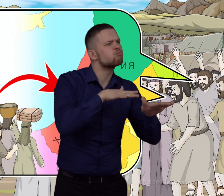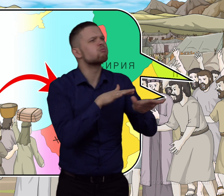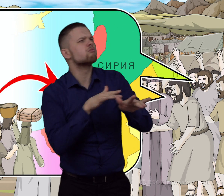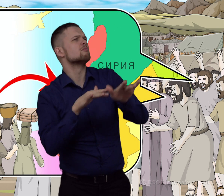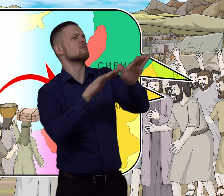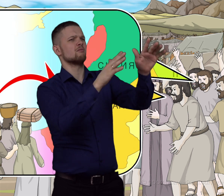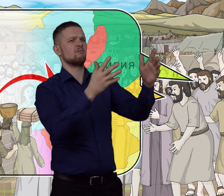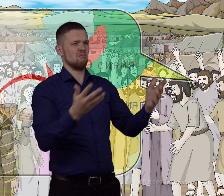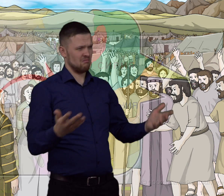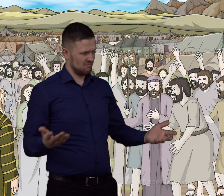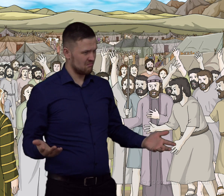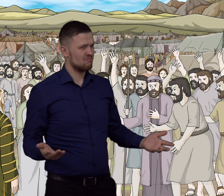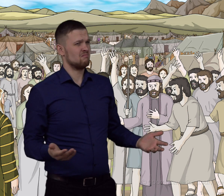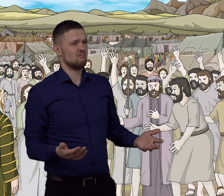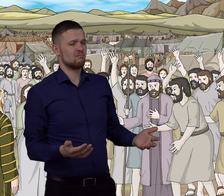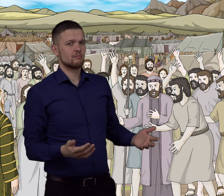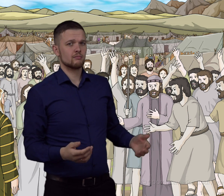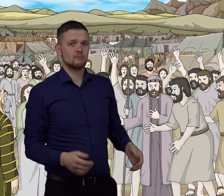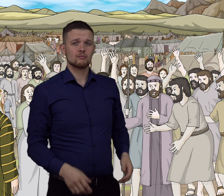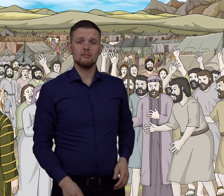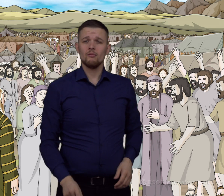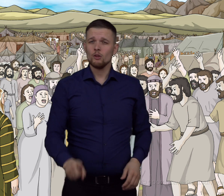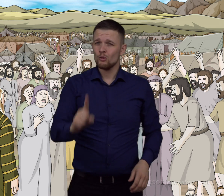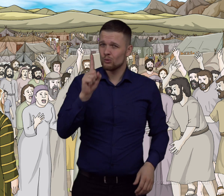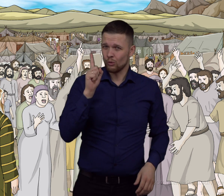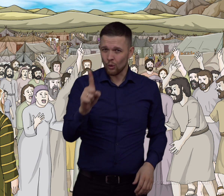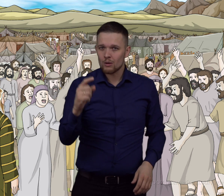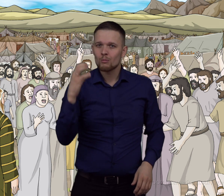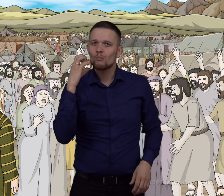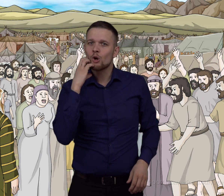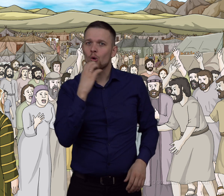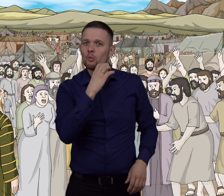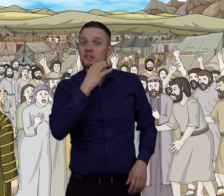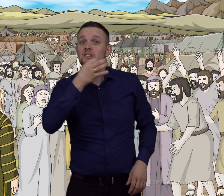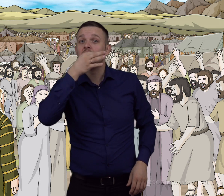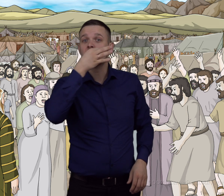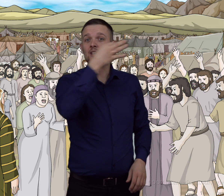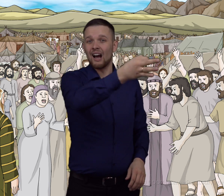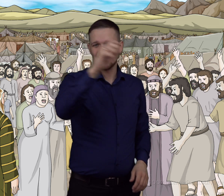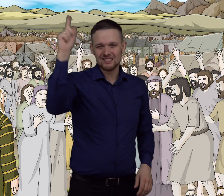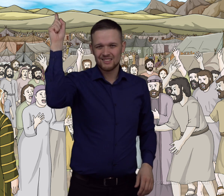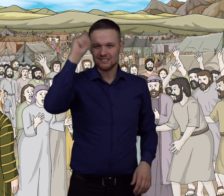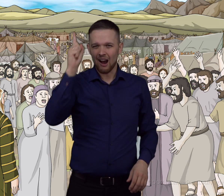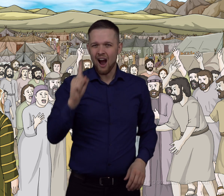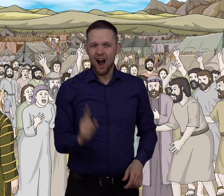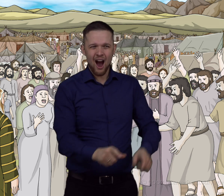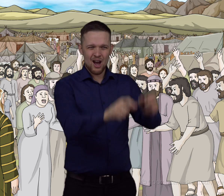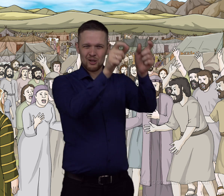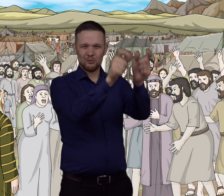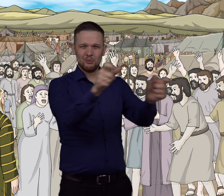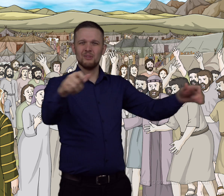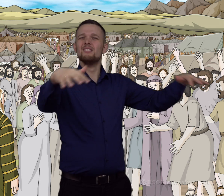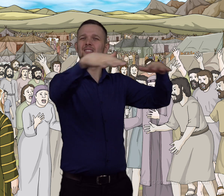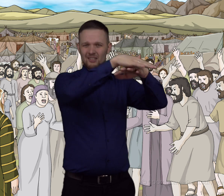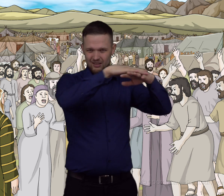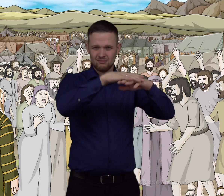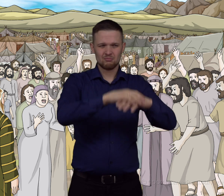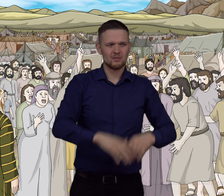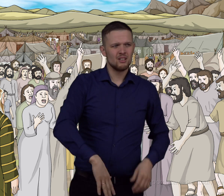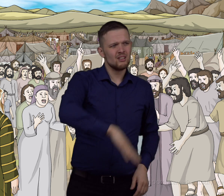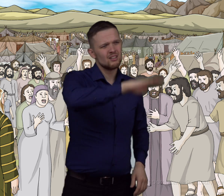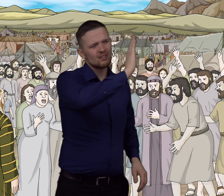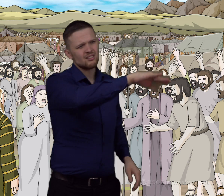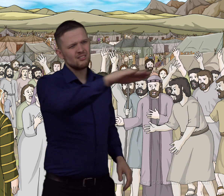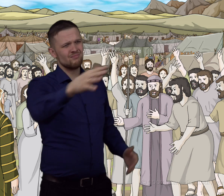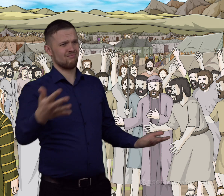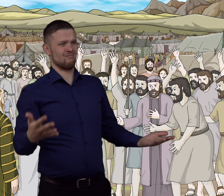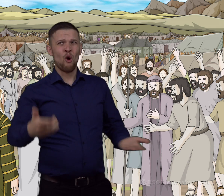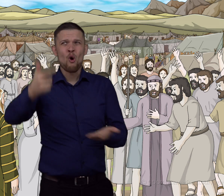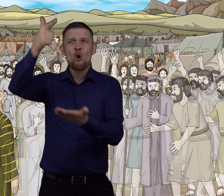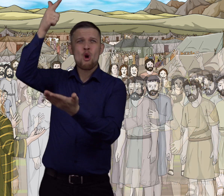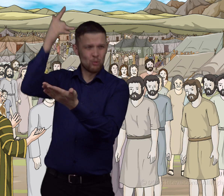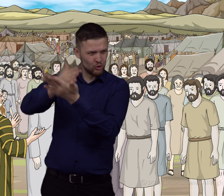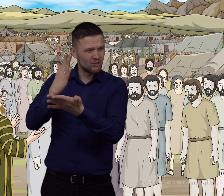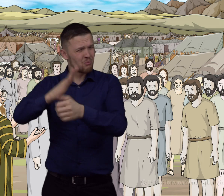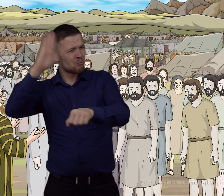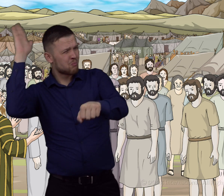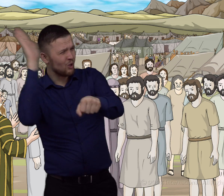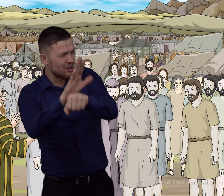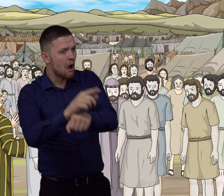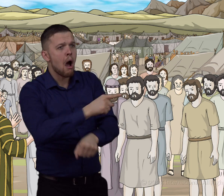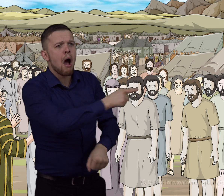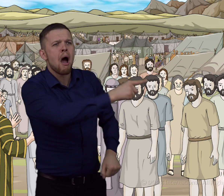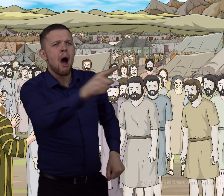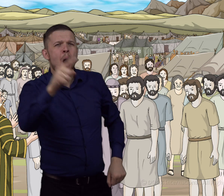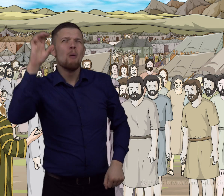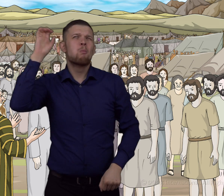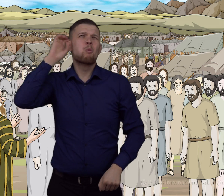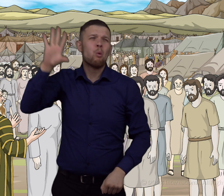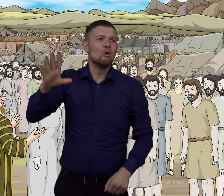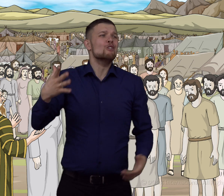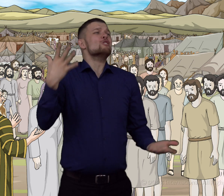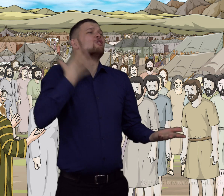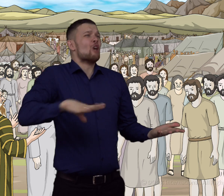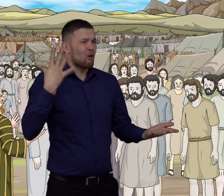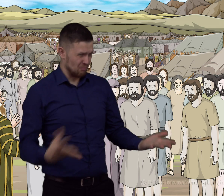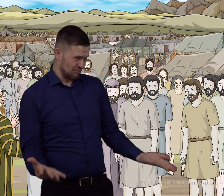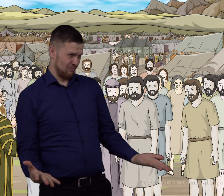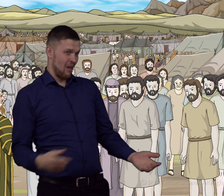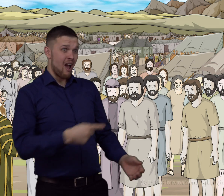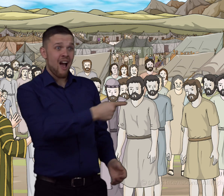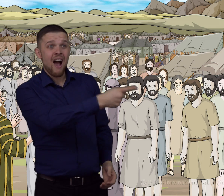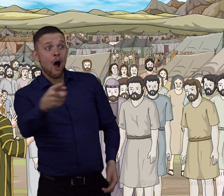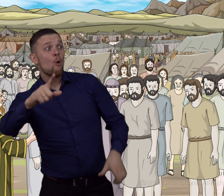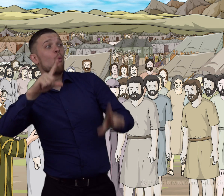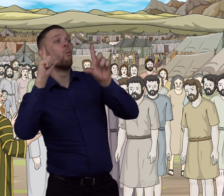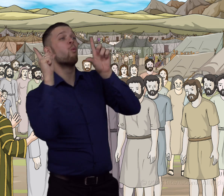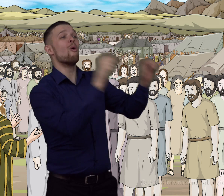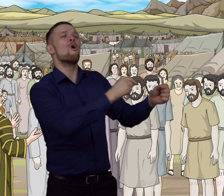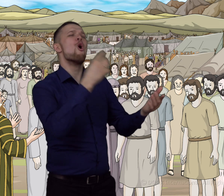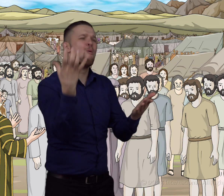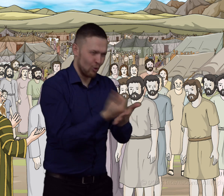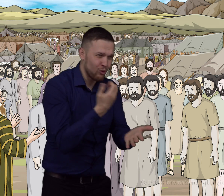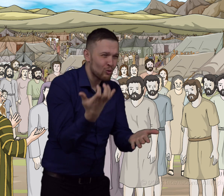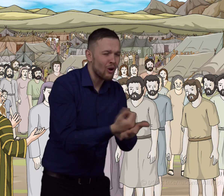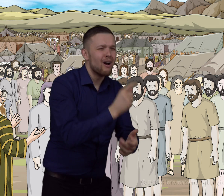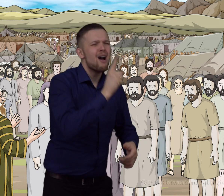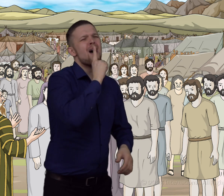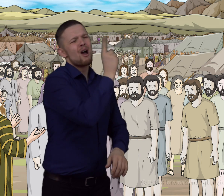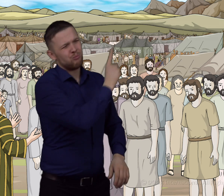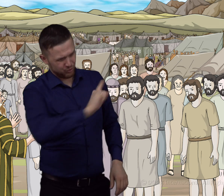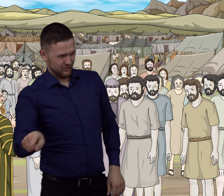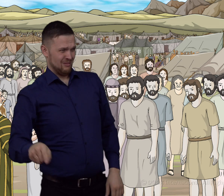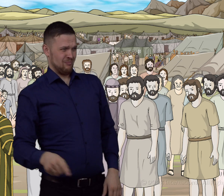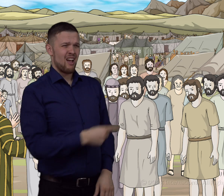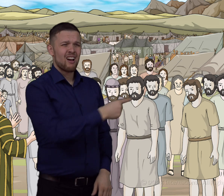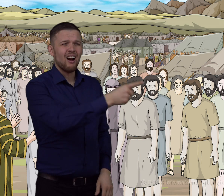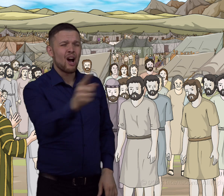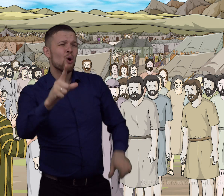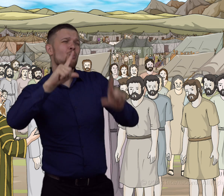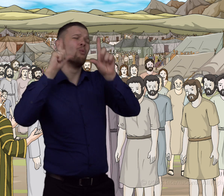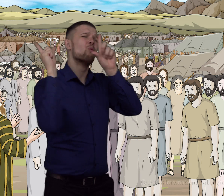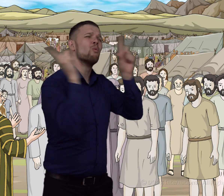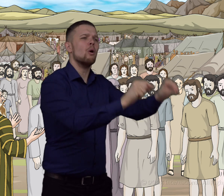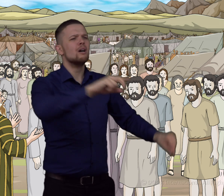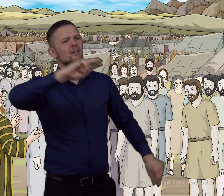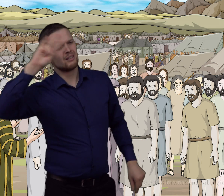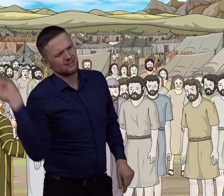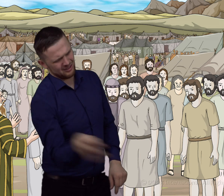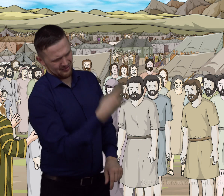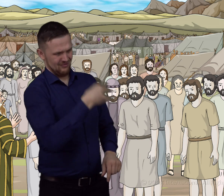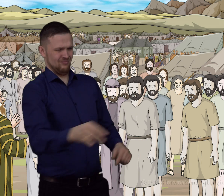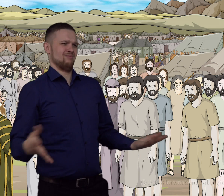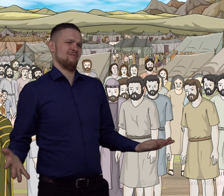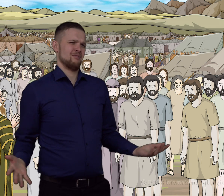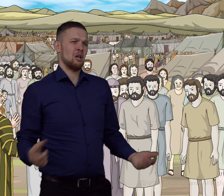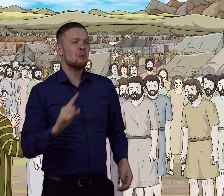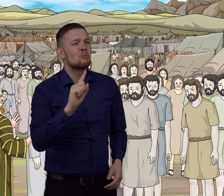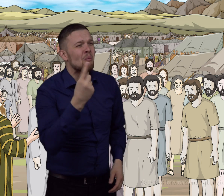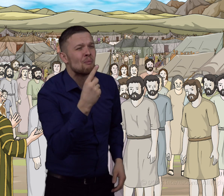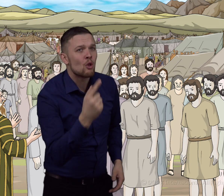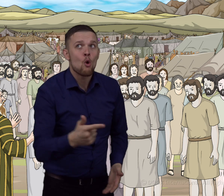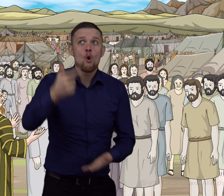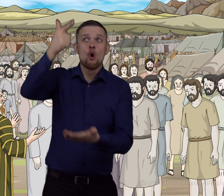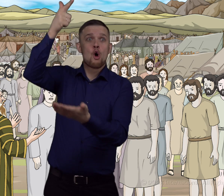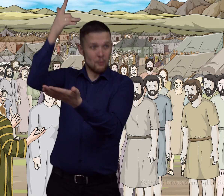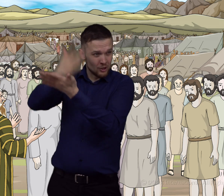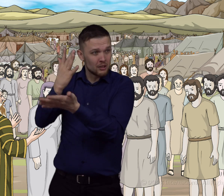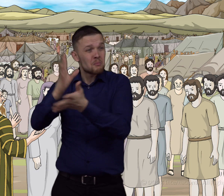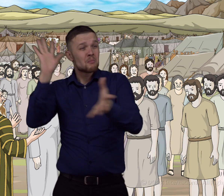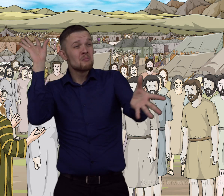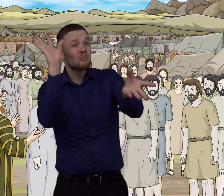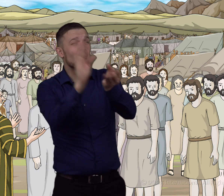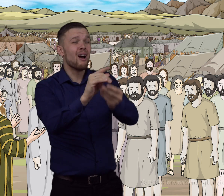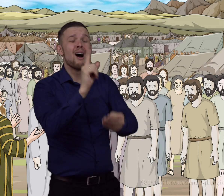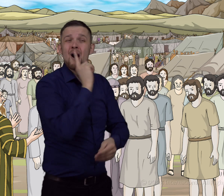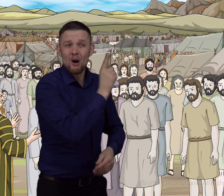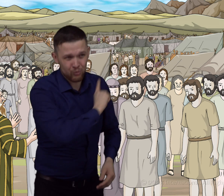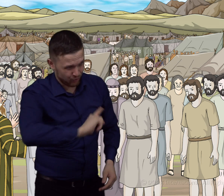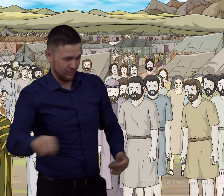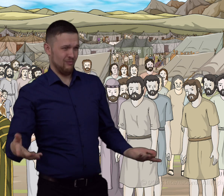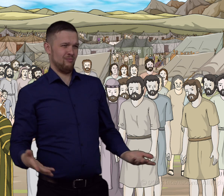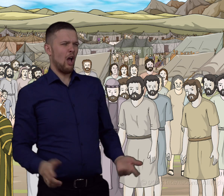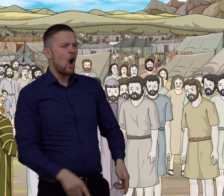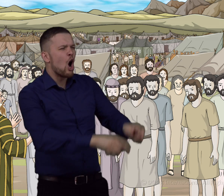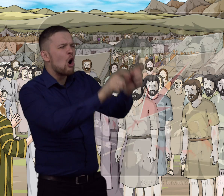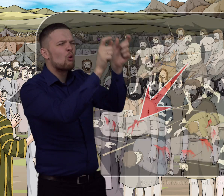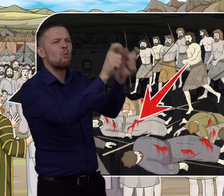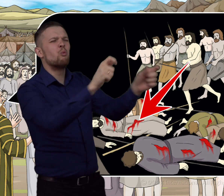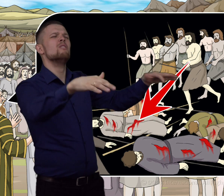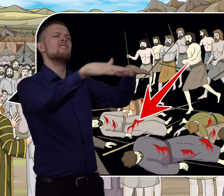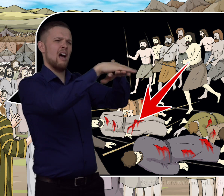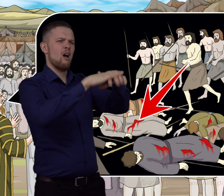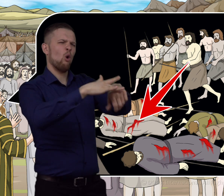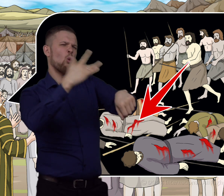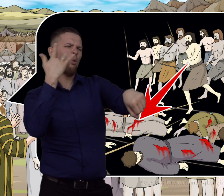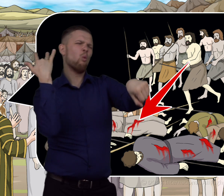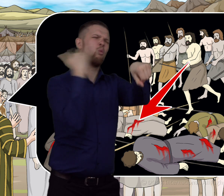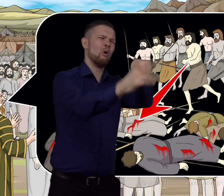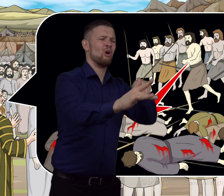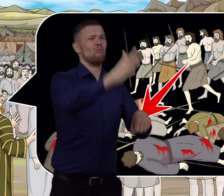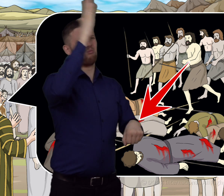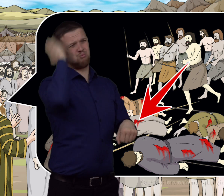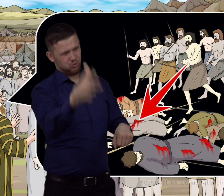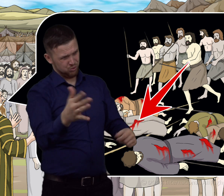But Moses said, “Why are you transgressing the commandment of the LORD? This will not succeed!